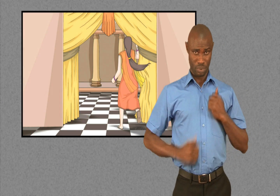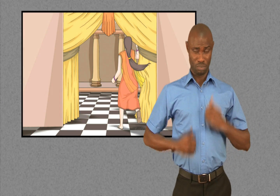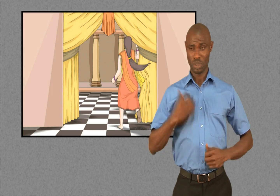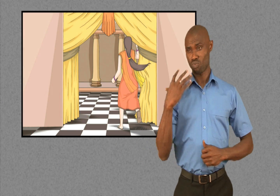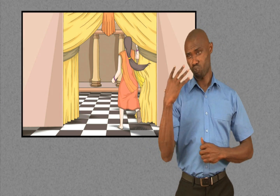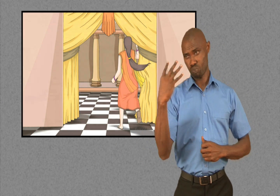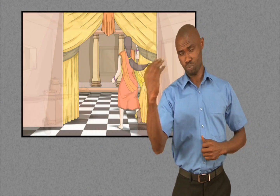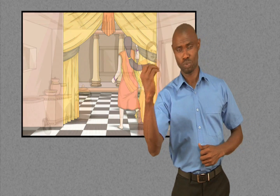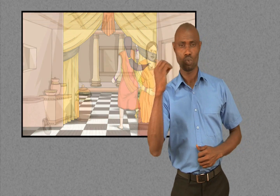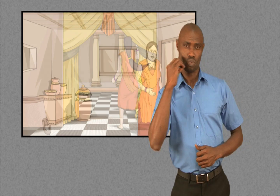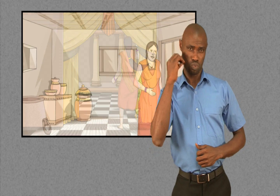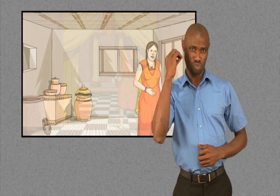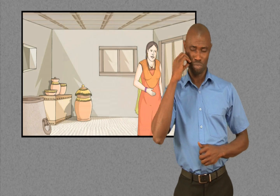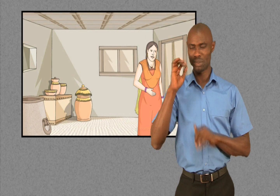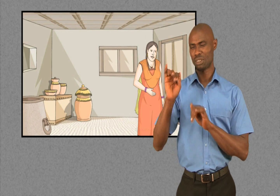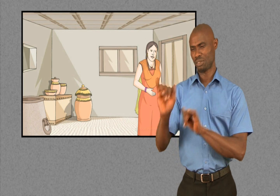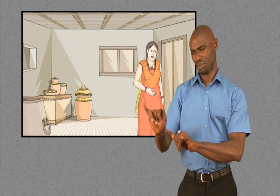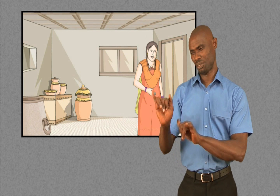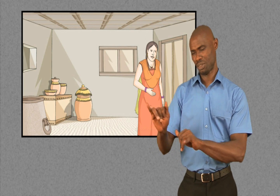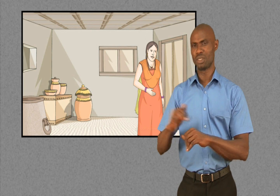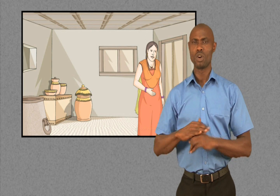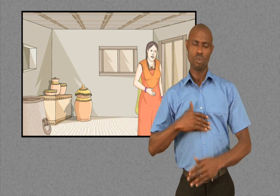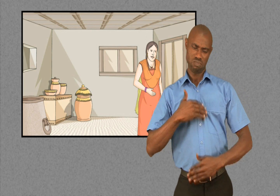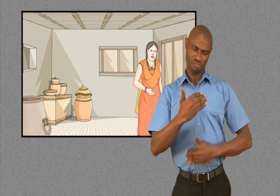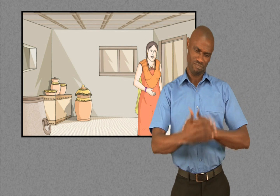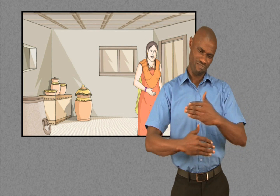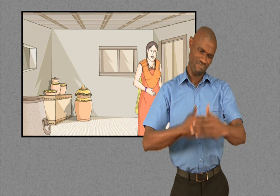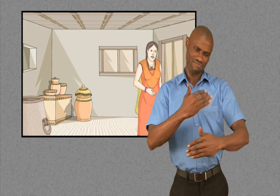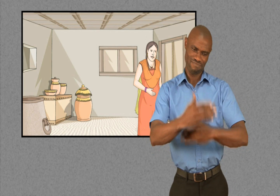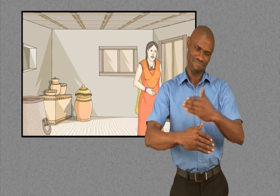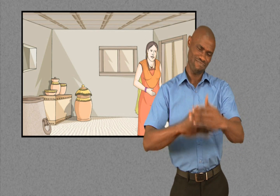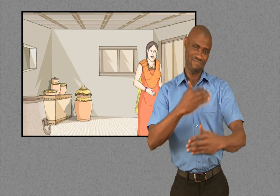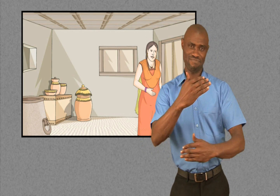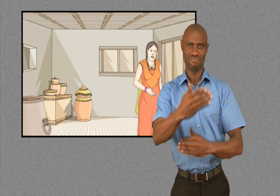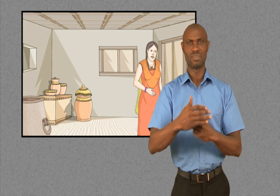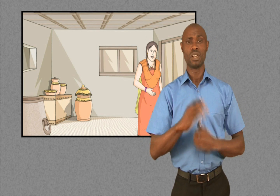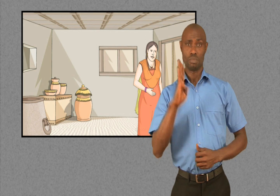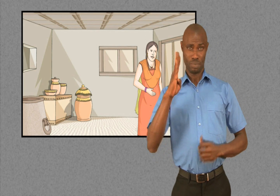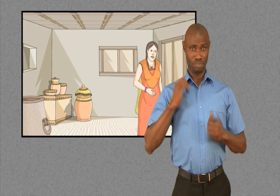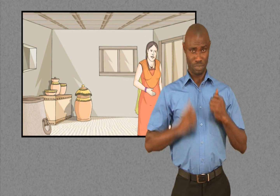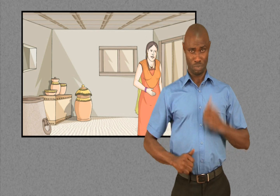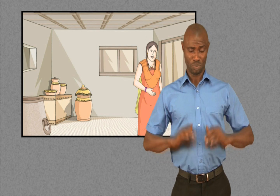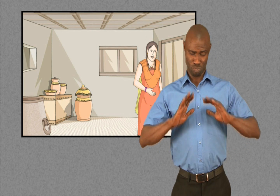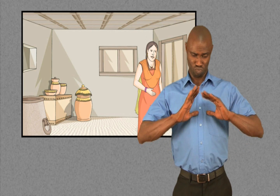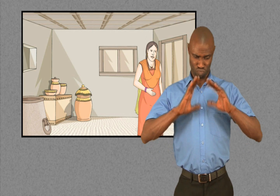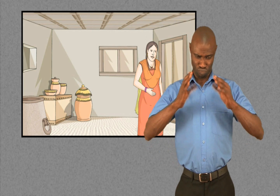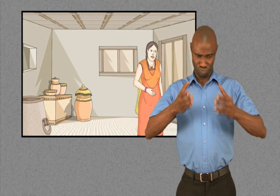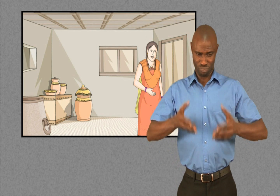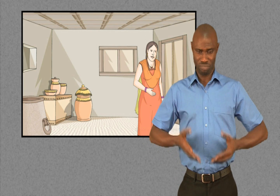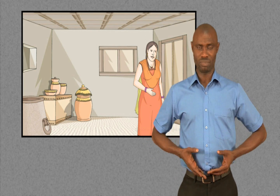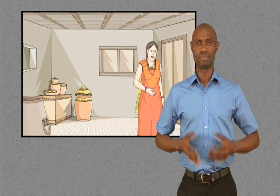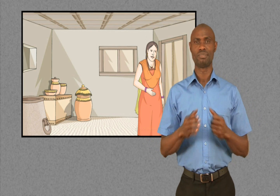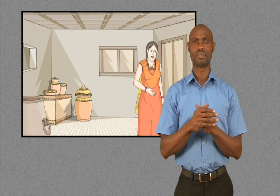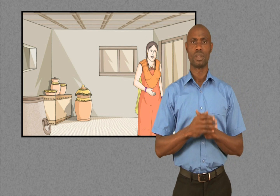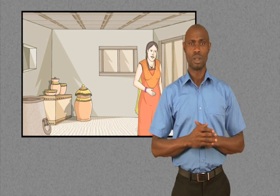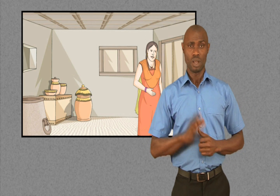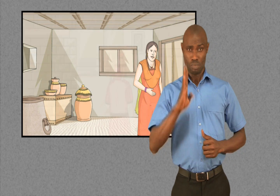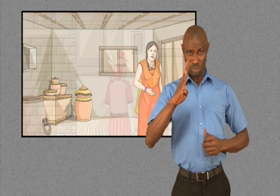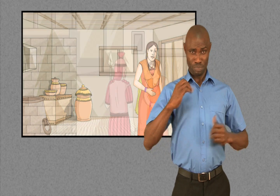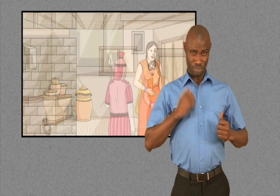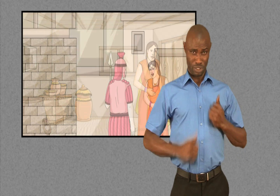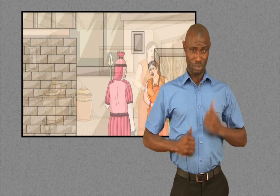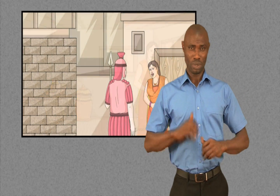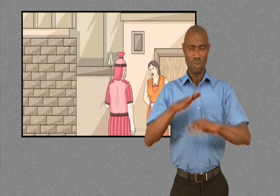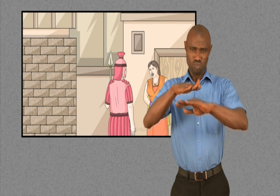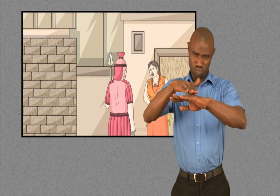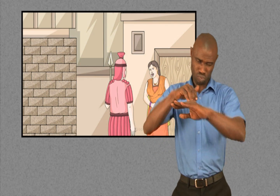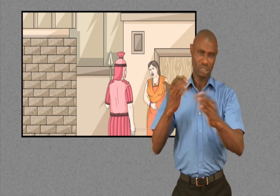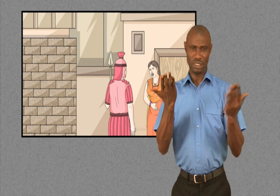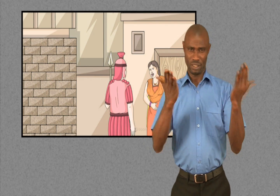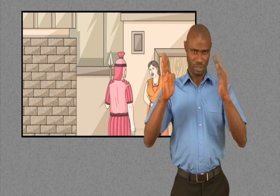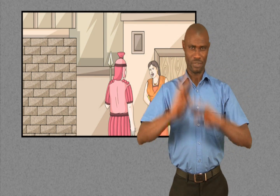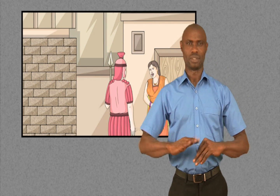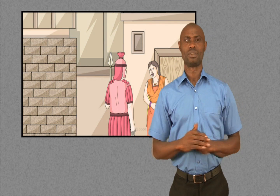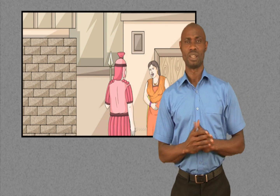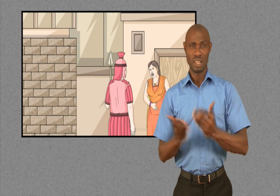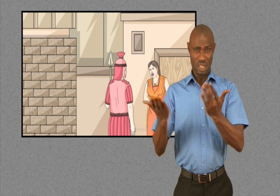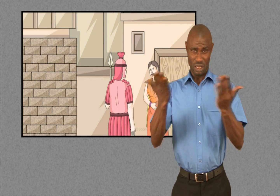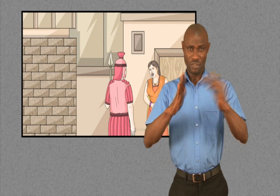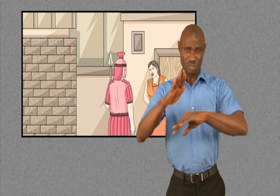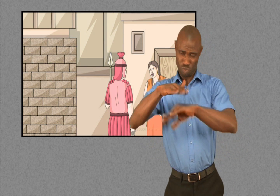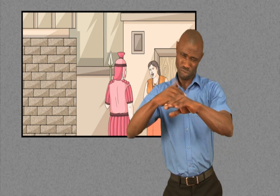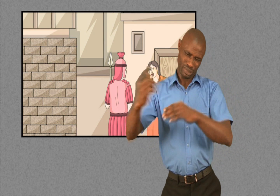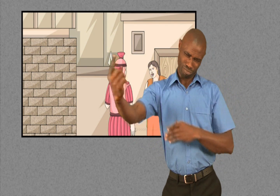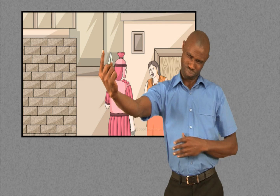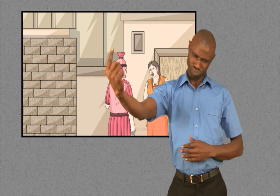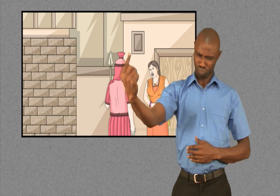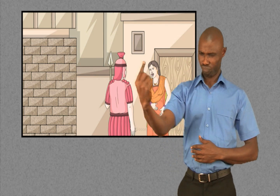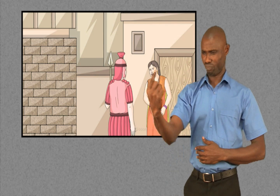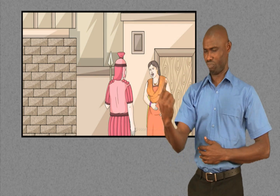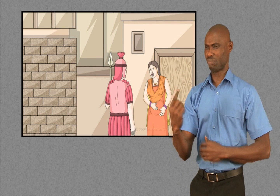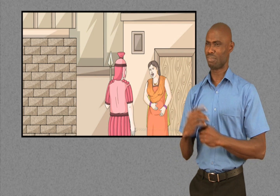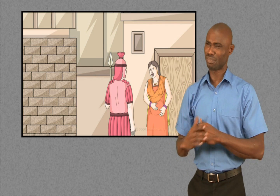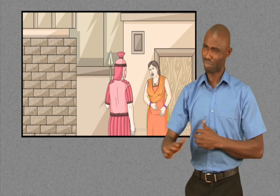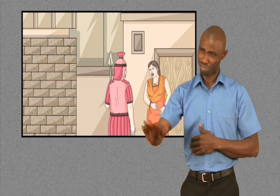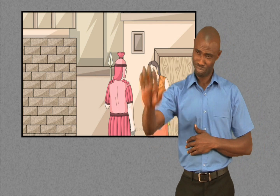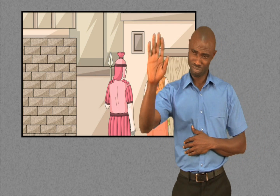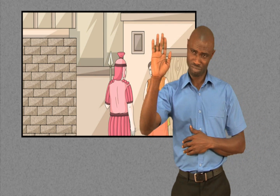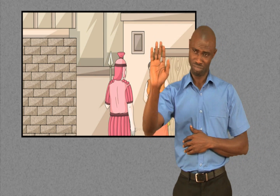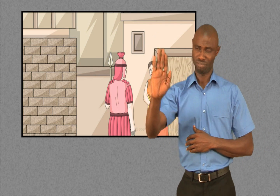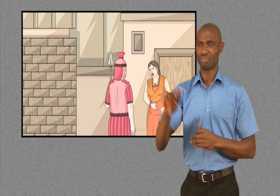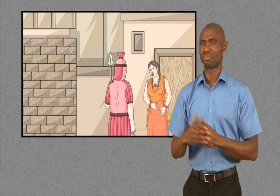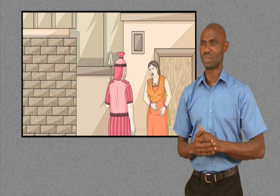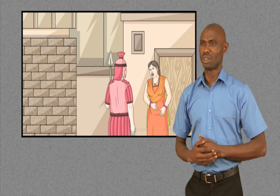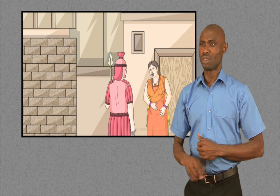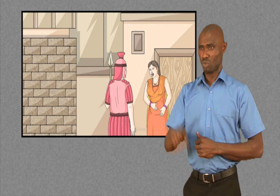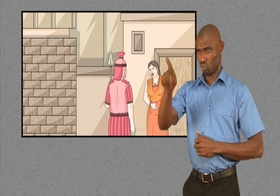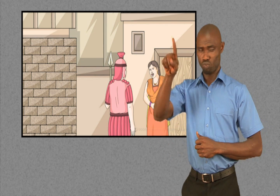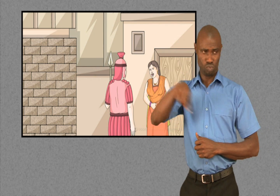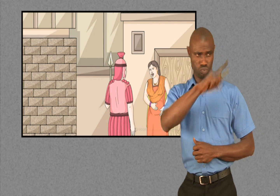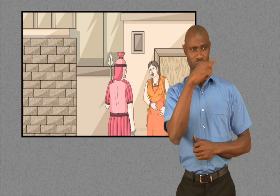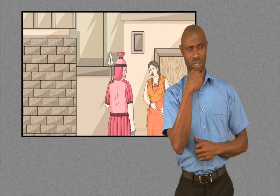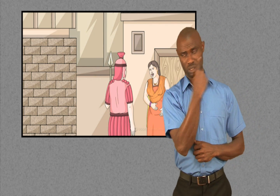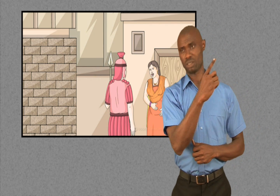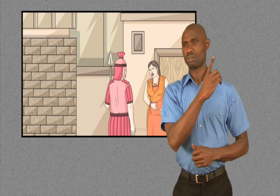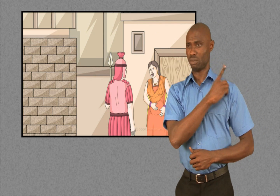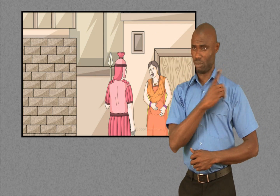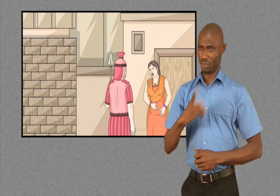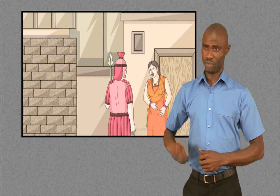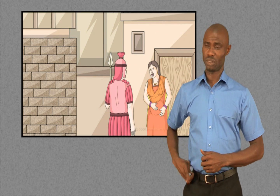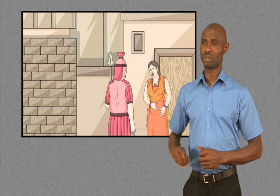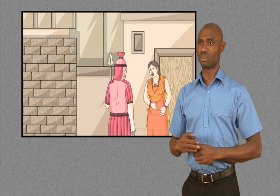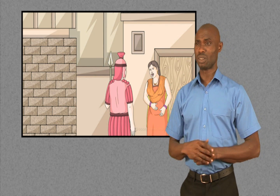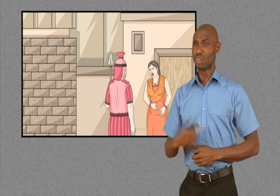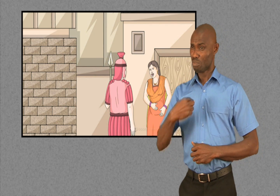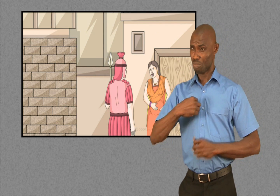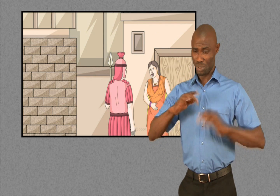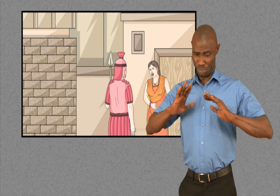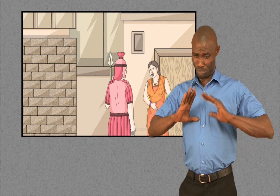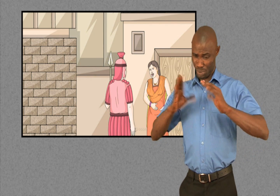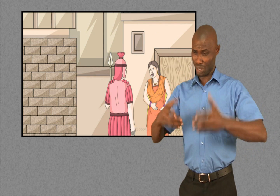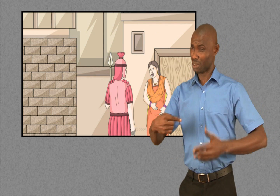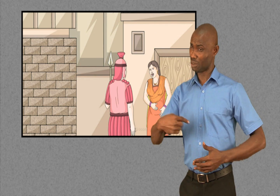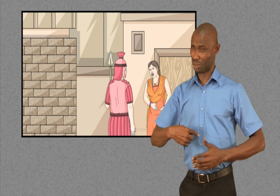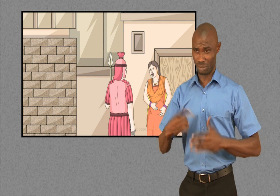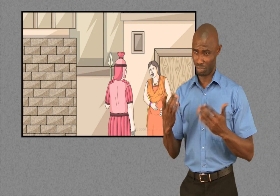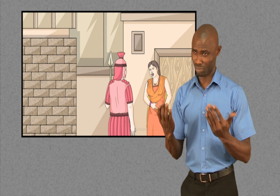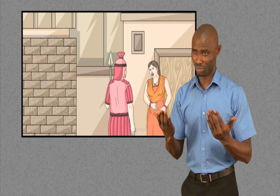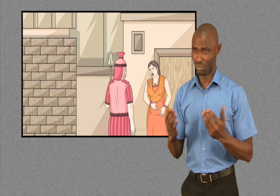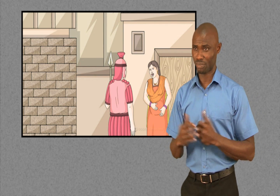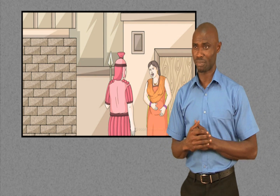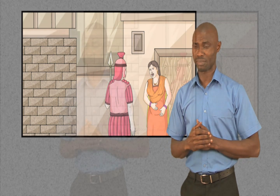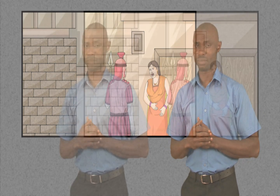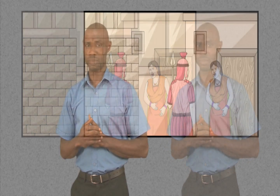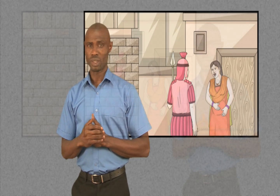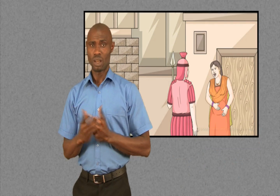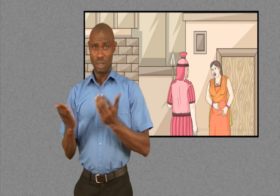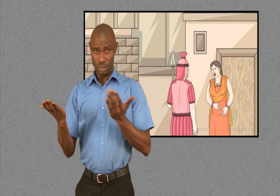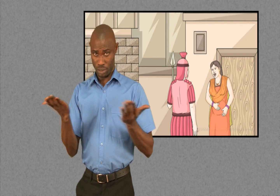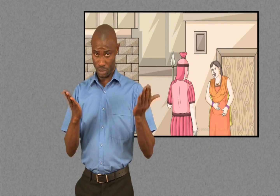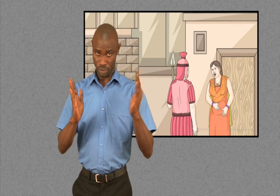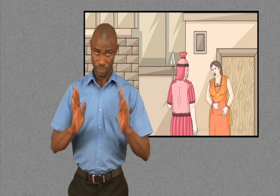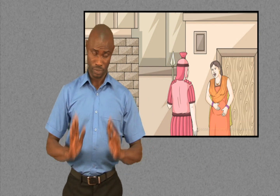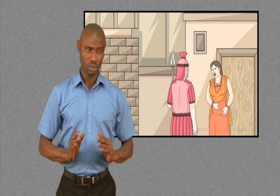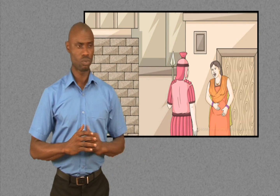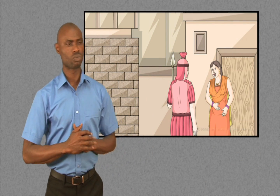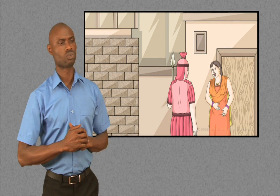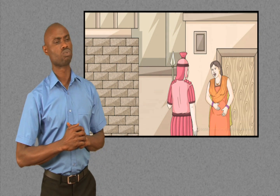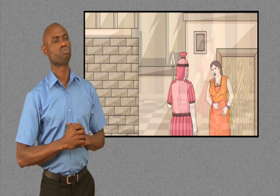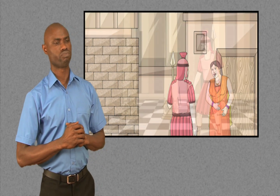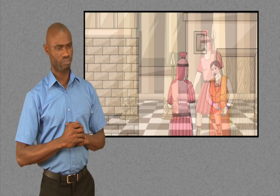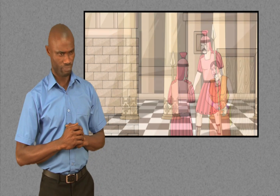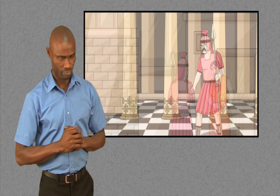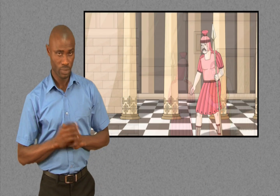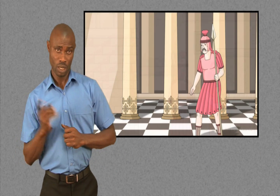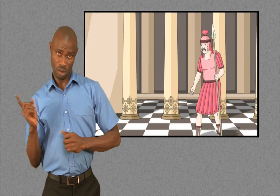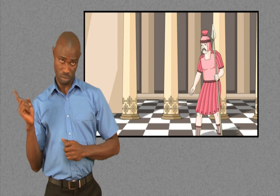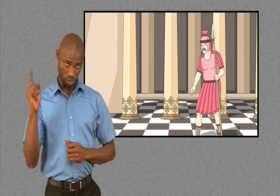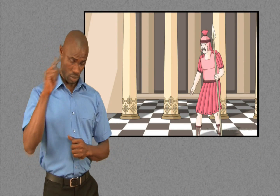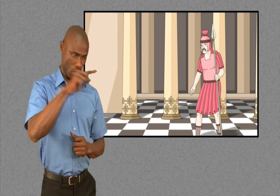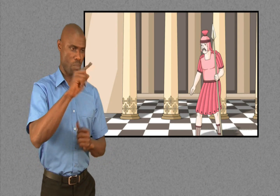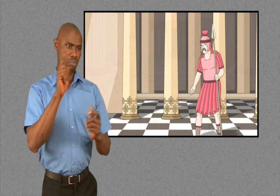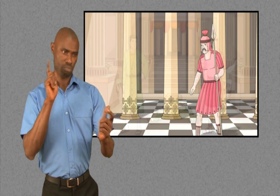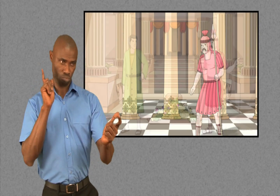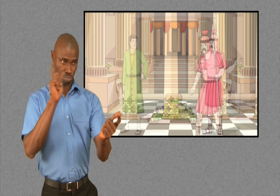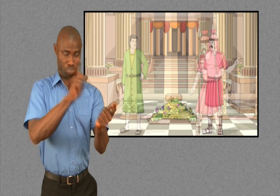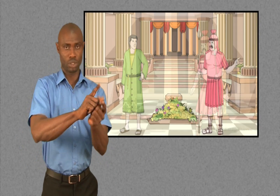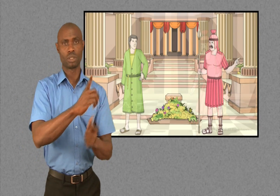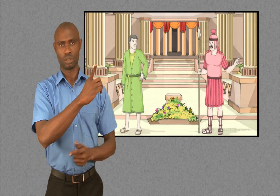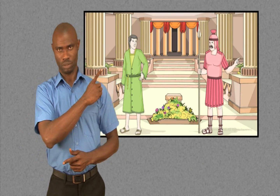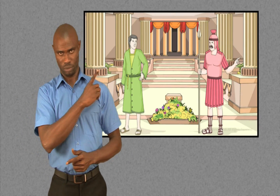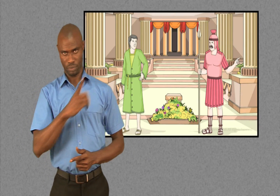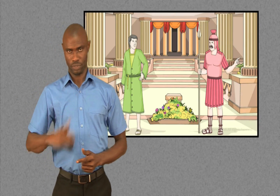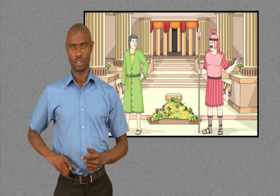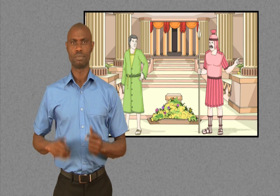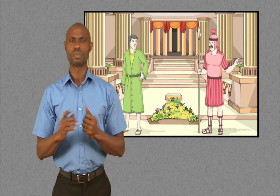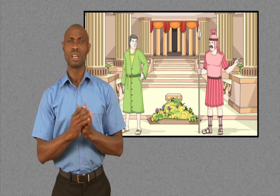And the woman conceived and sent word to David, saying, “I am pregnant.”